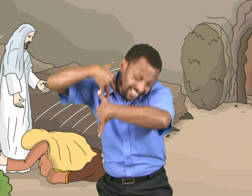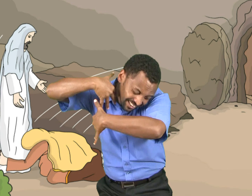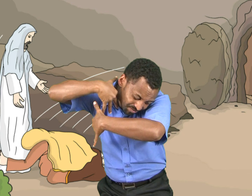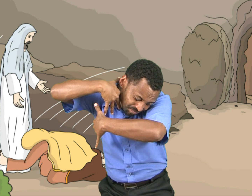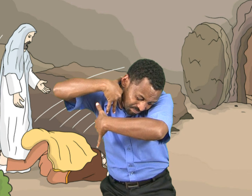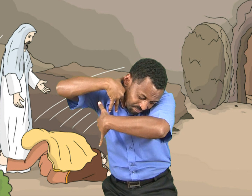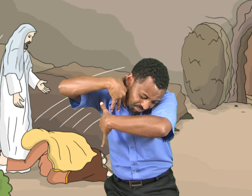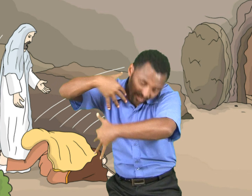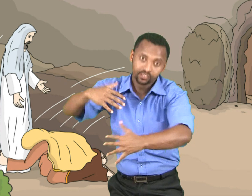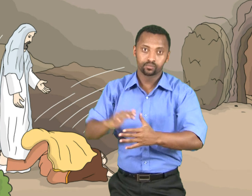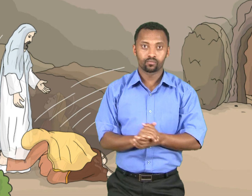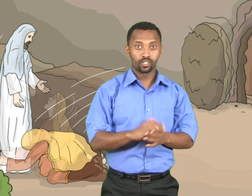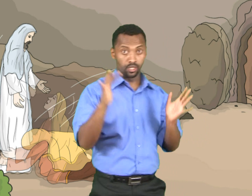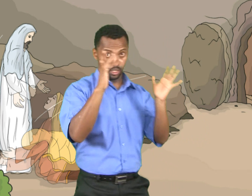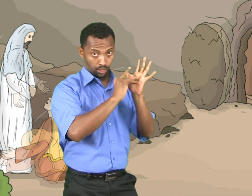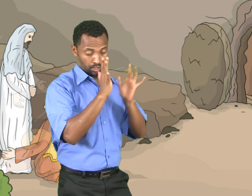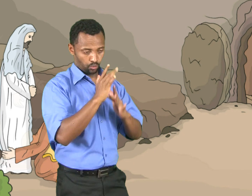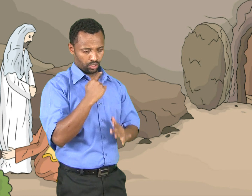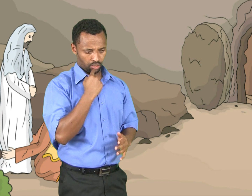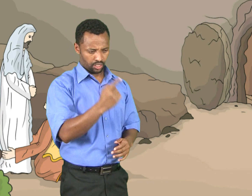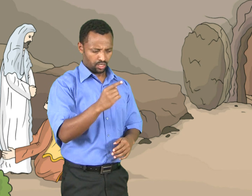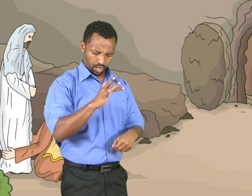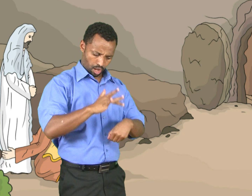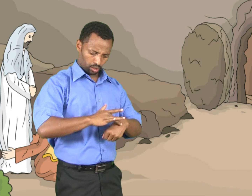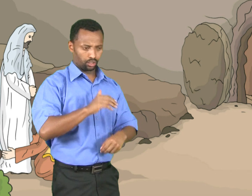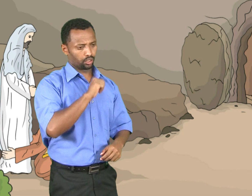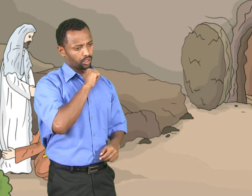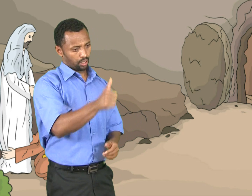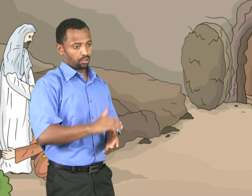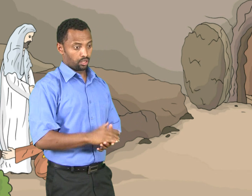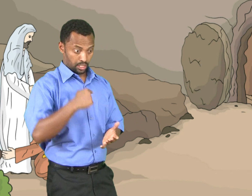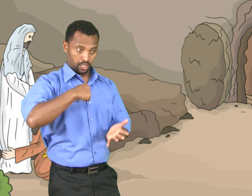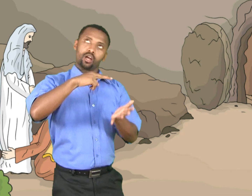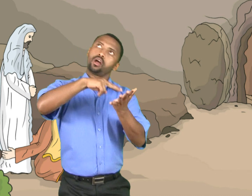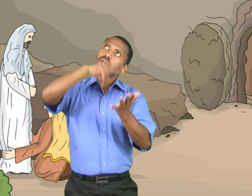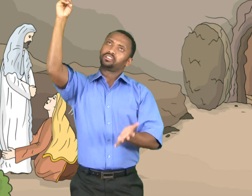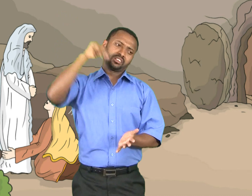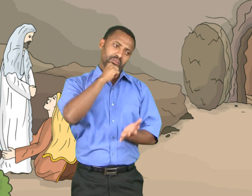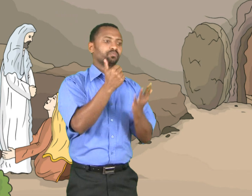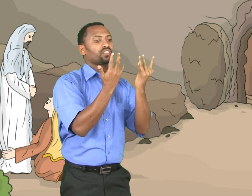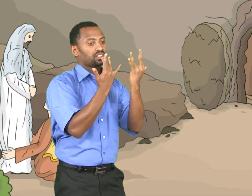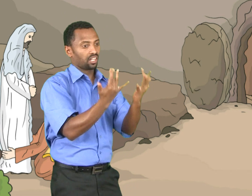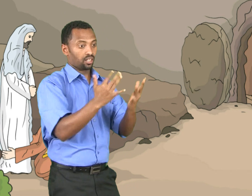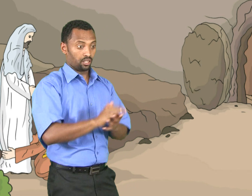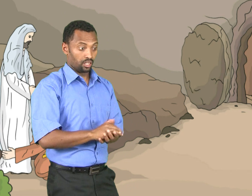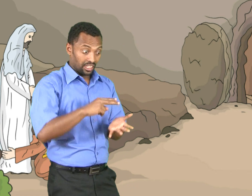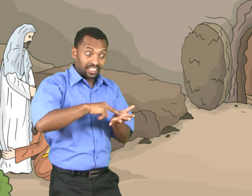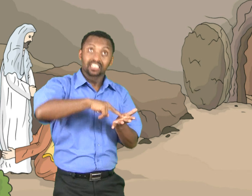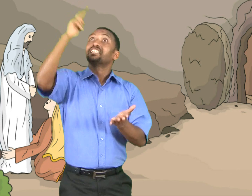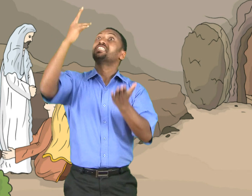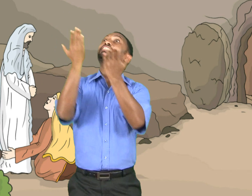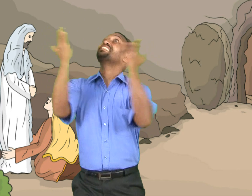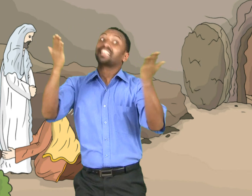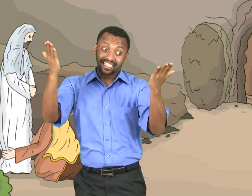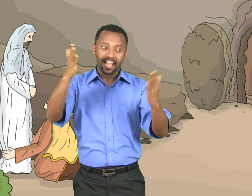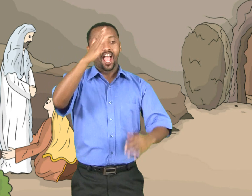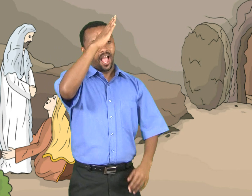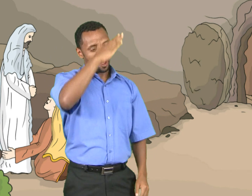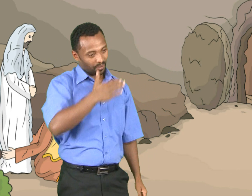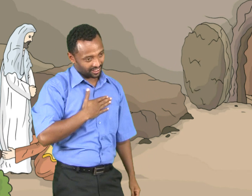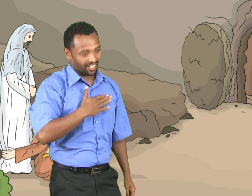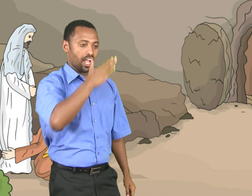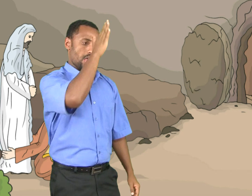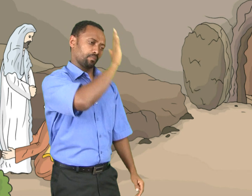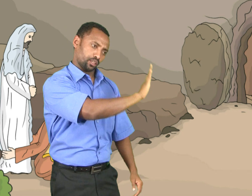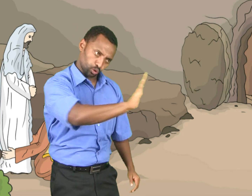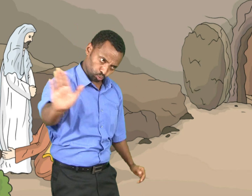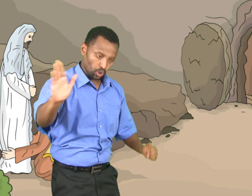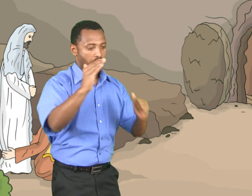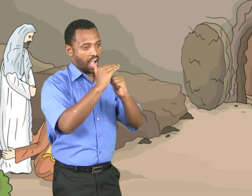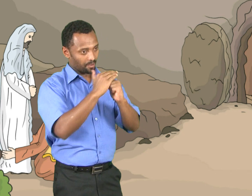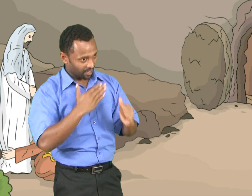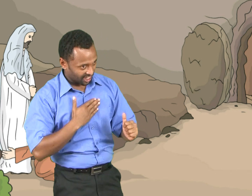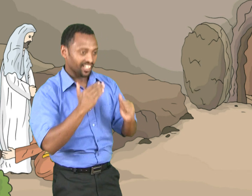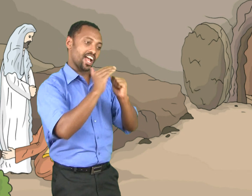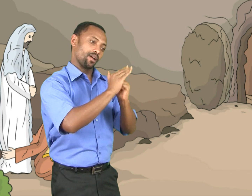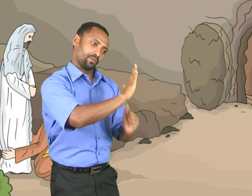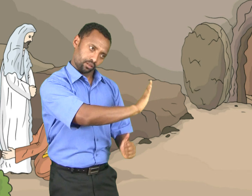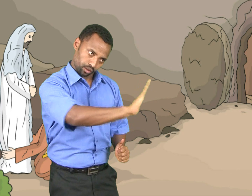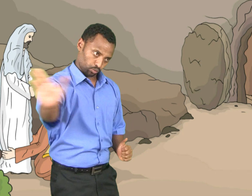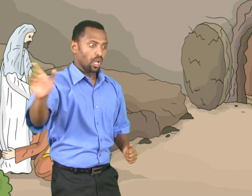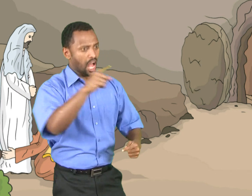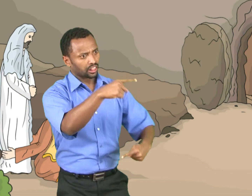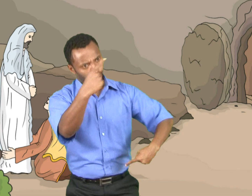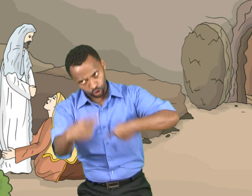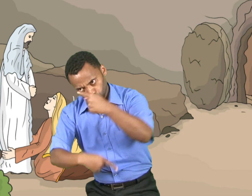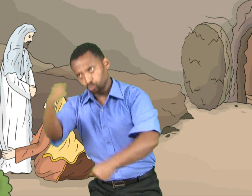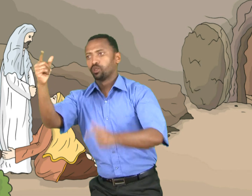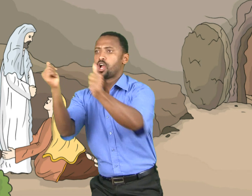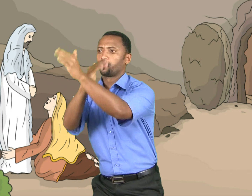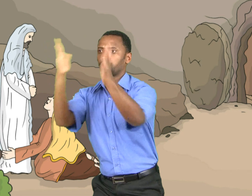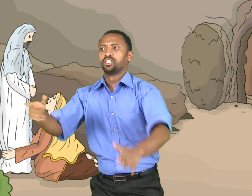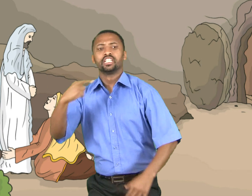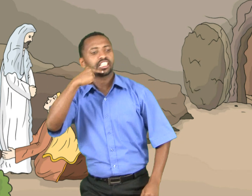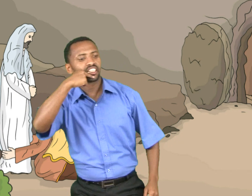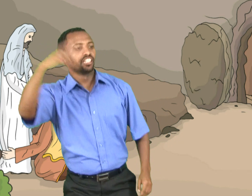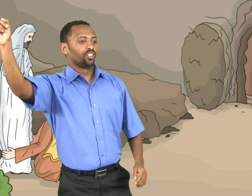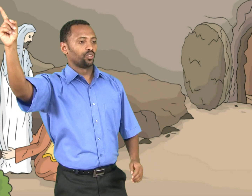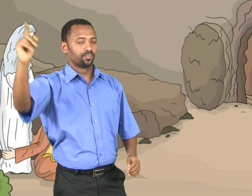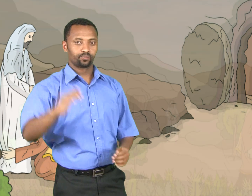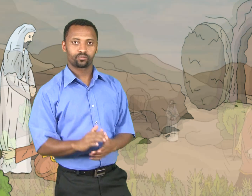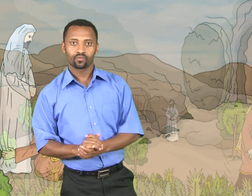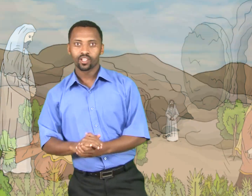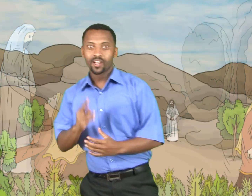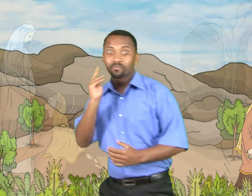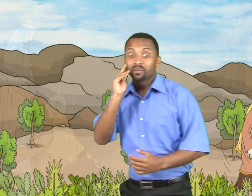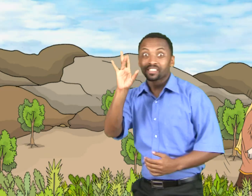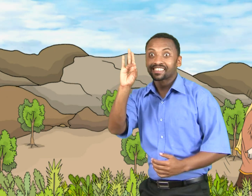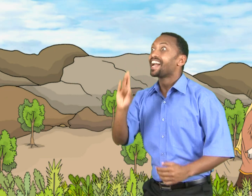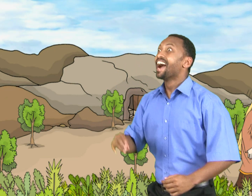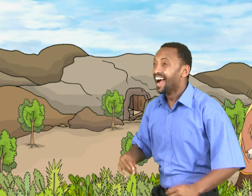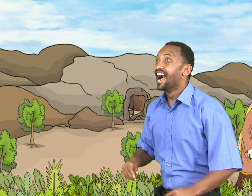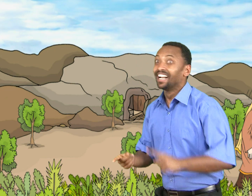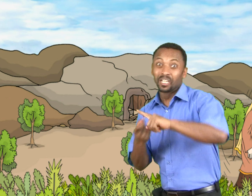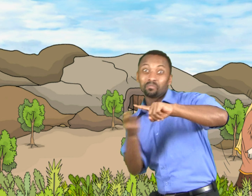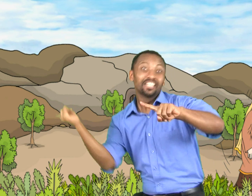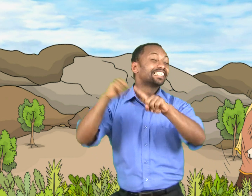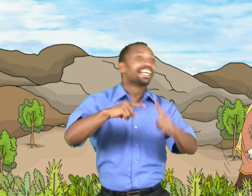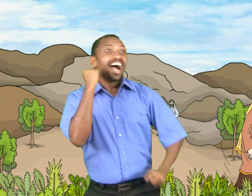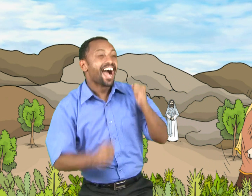“Do not cling to Me,” Jesus said, “for I have not yet ascended to the Father.